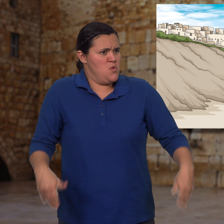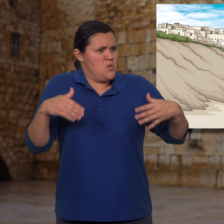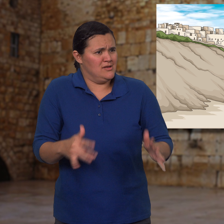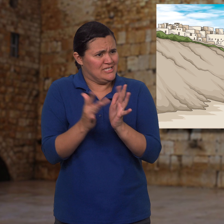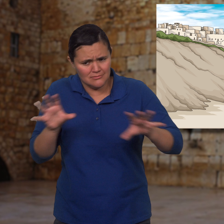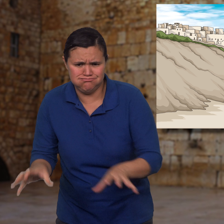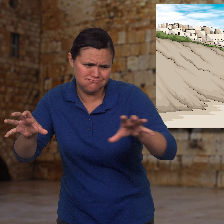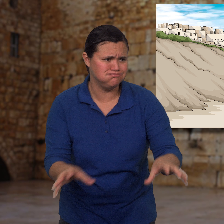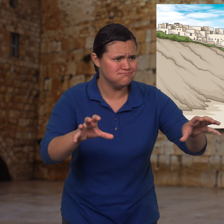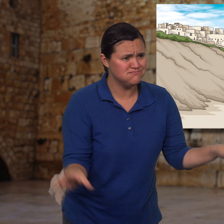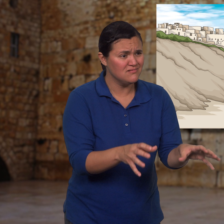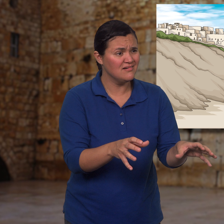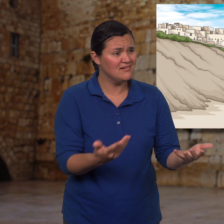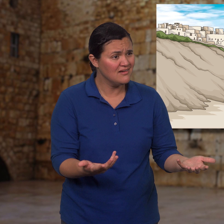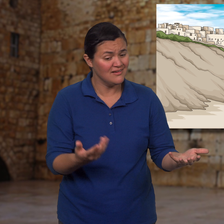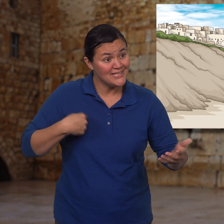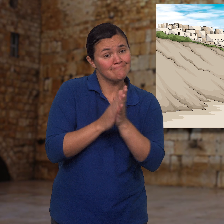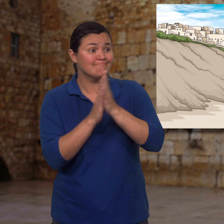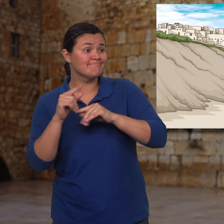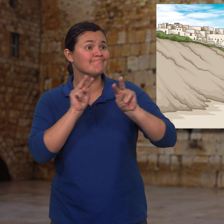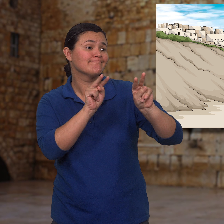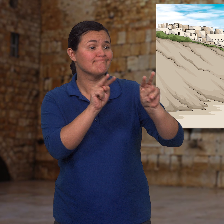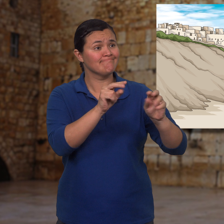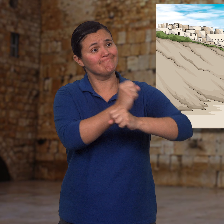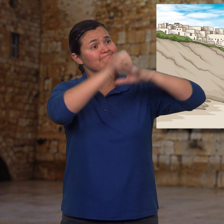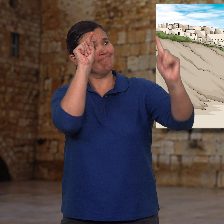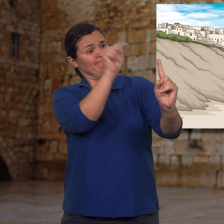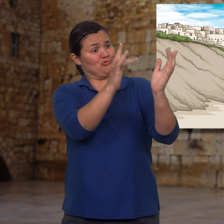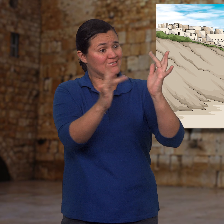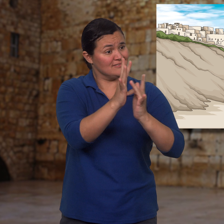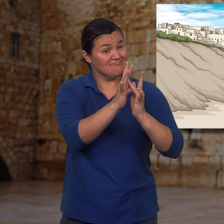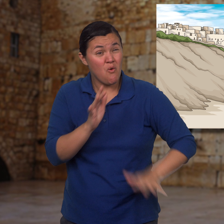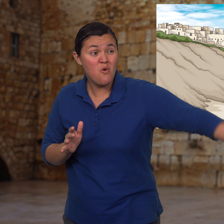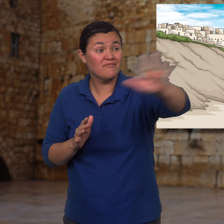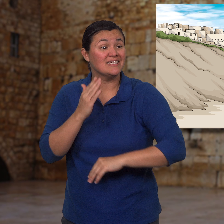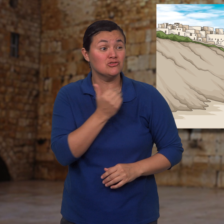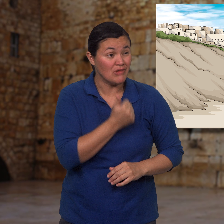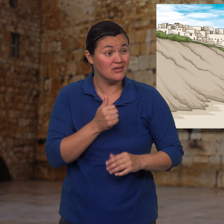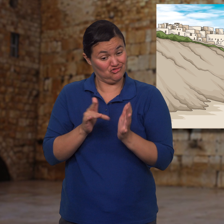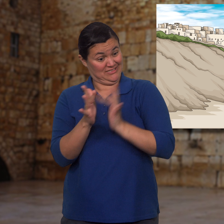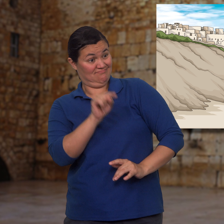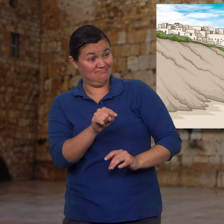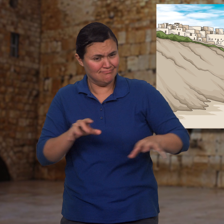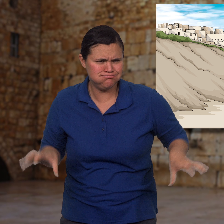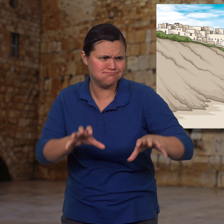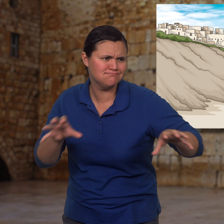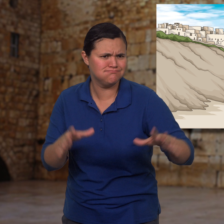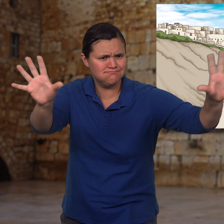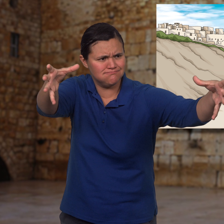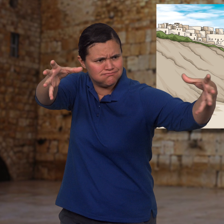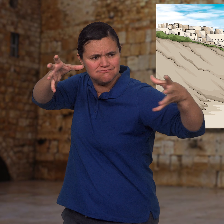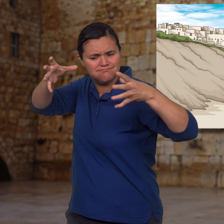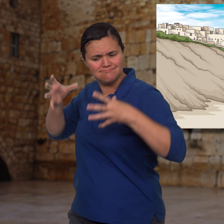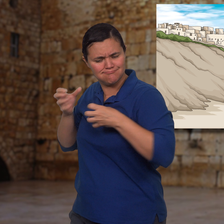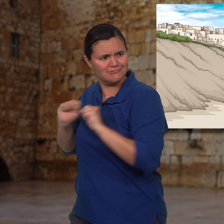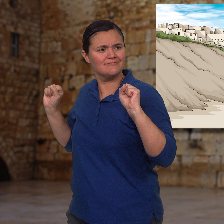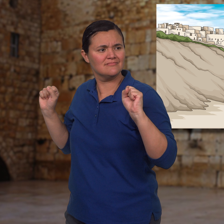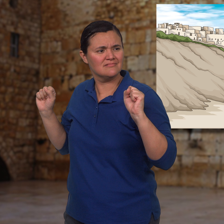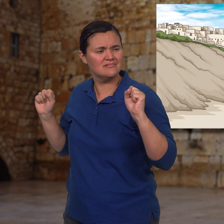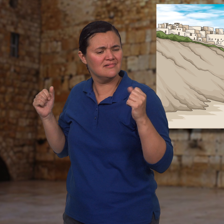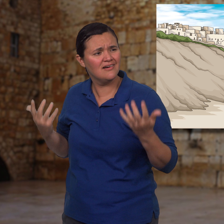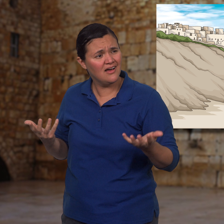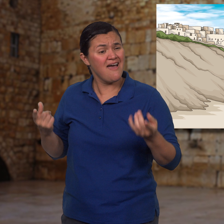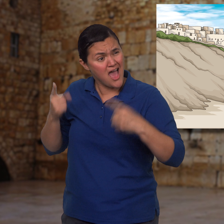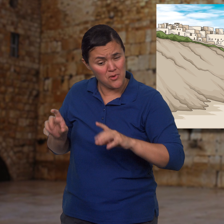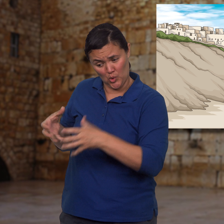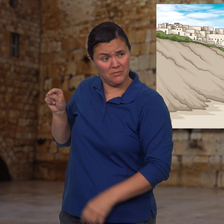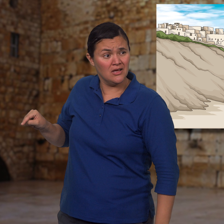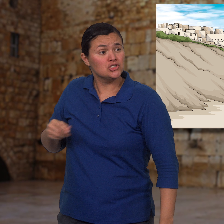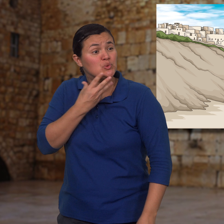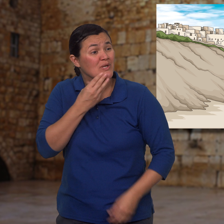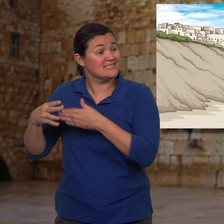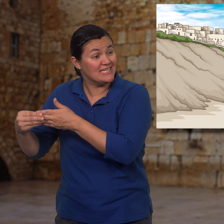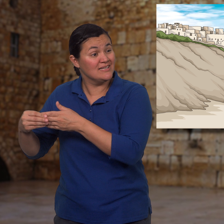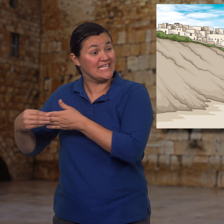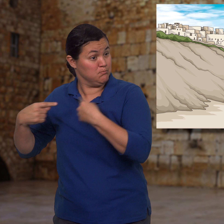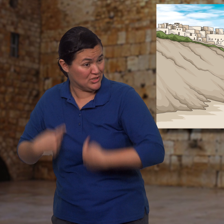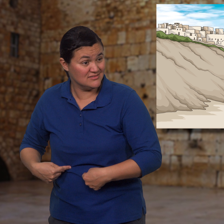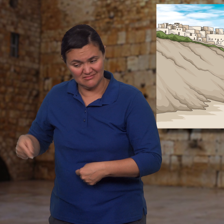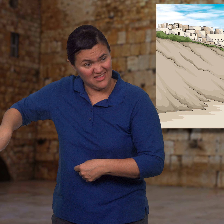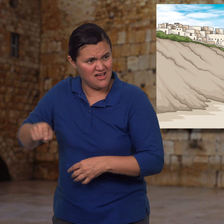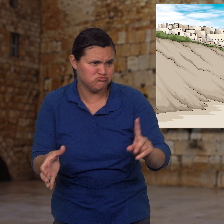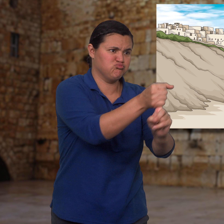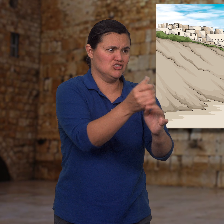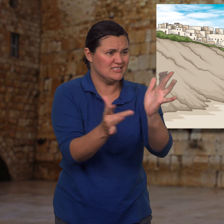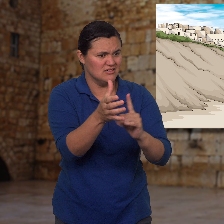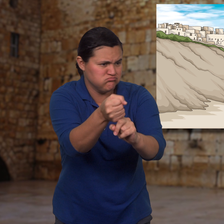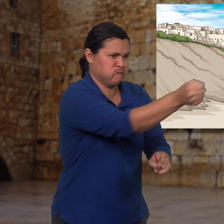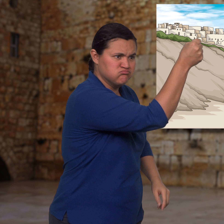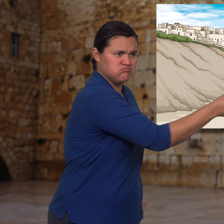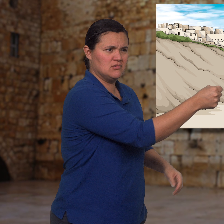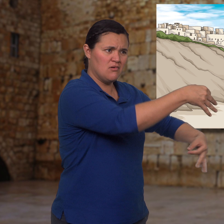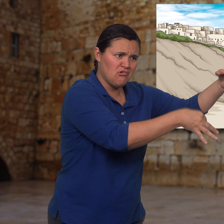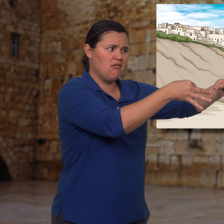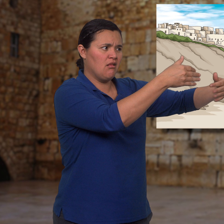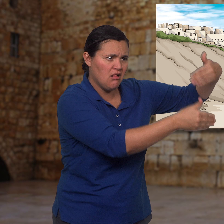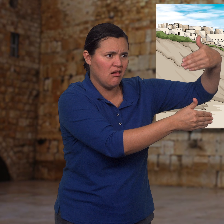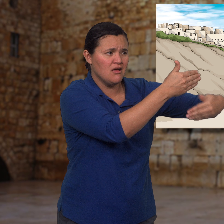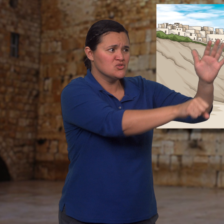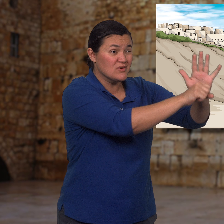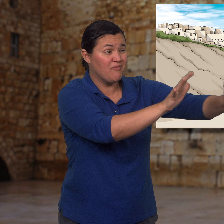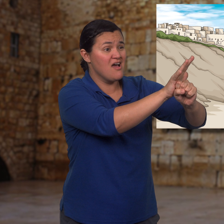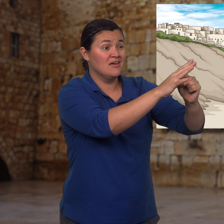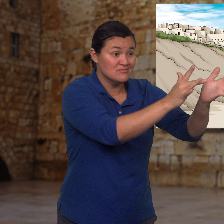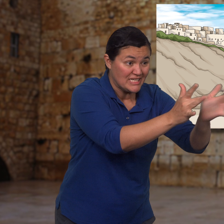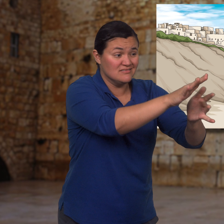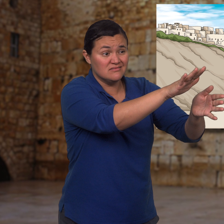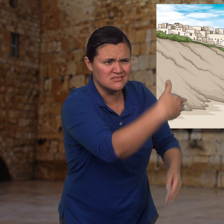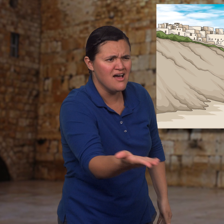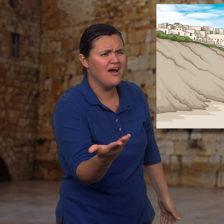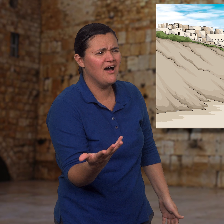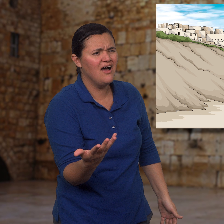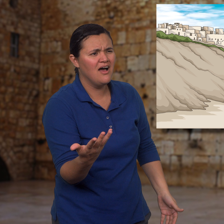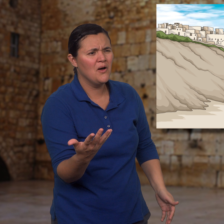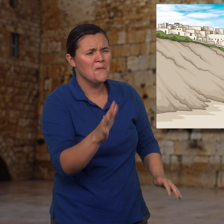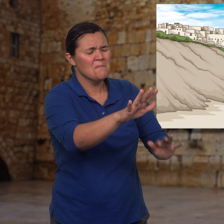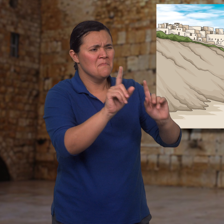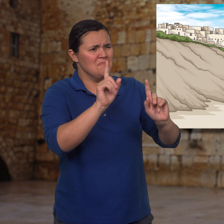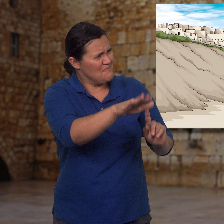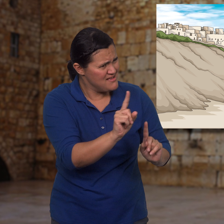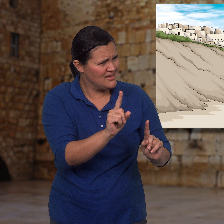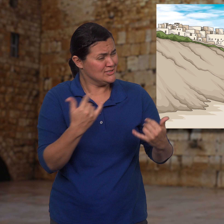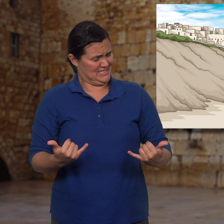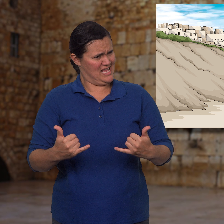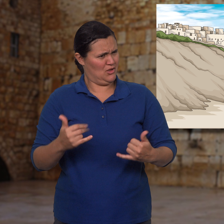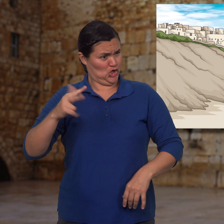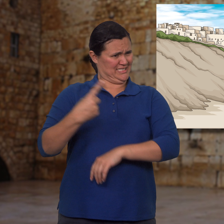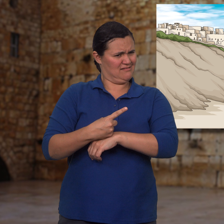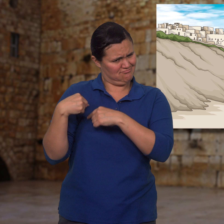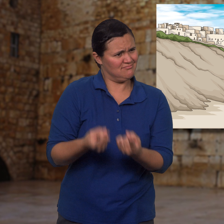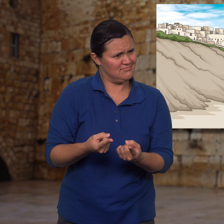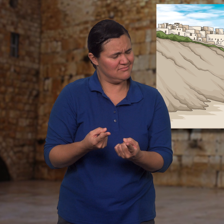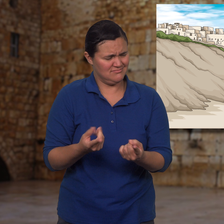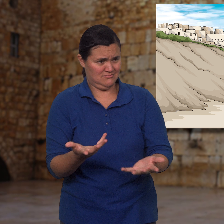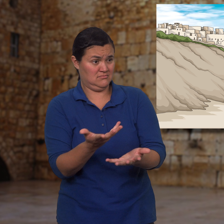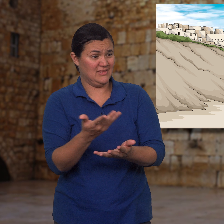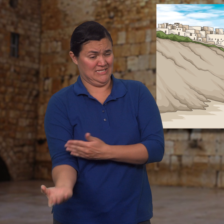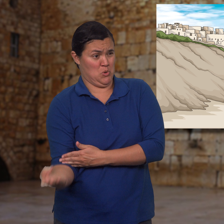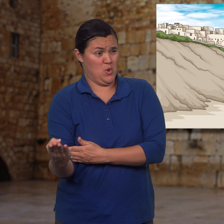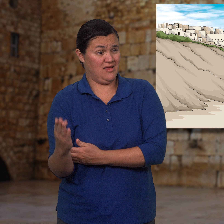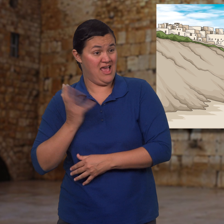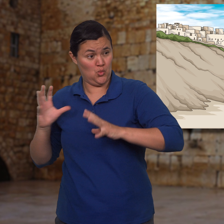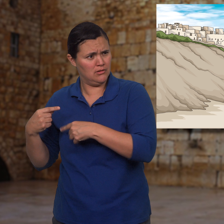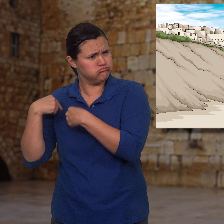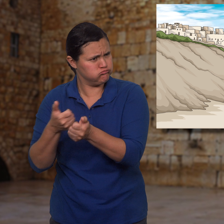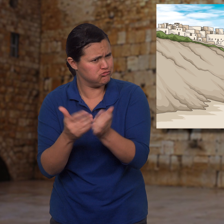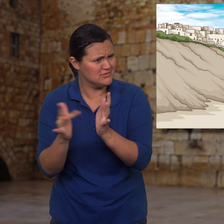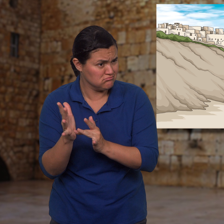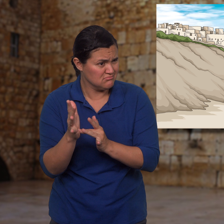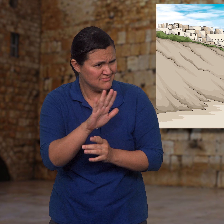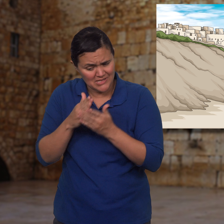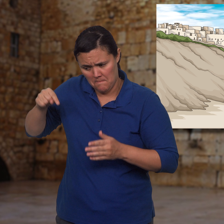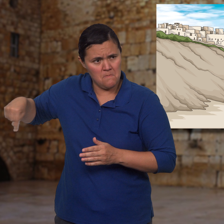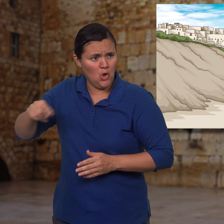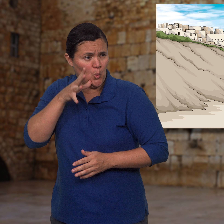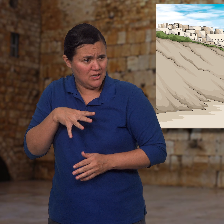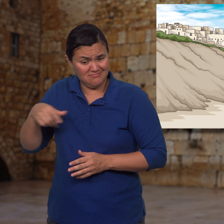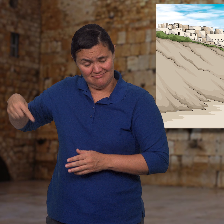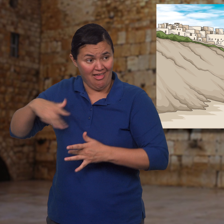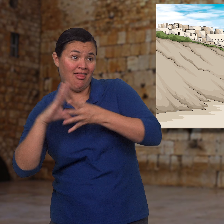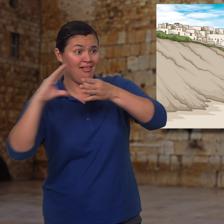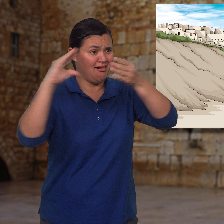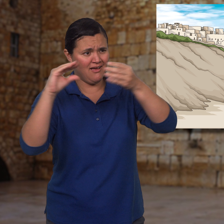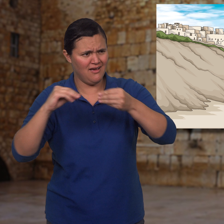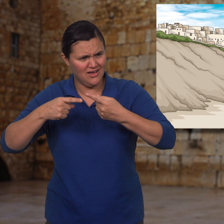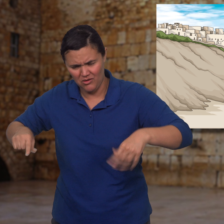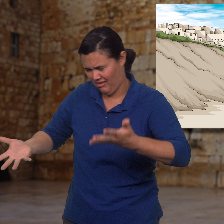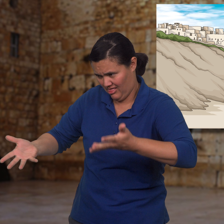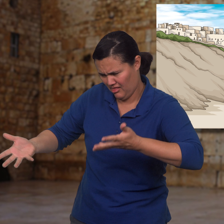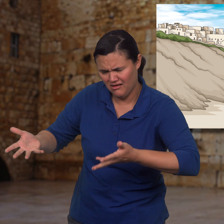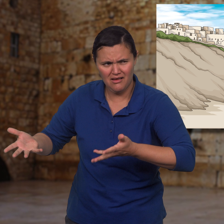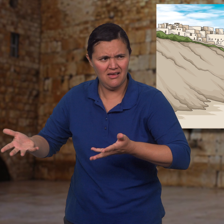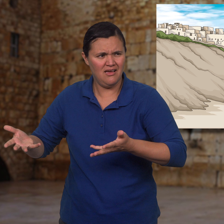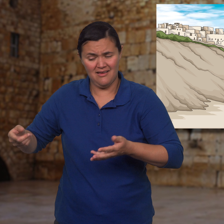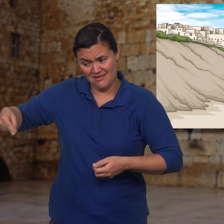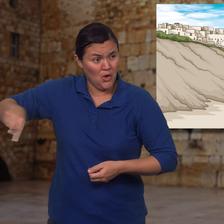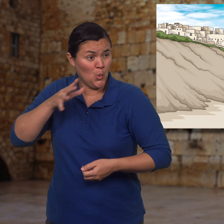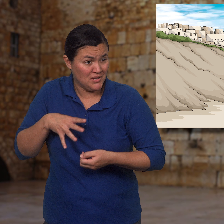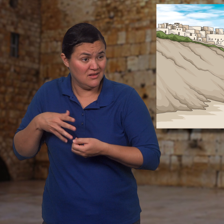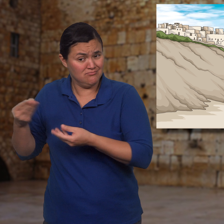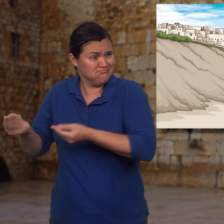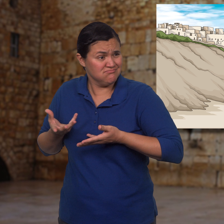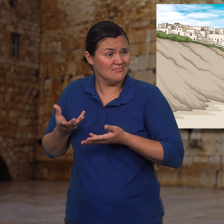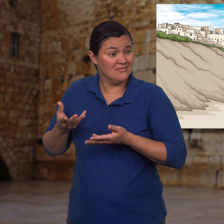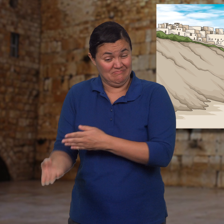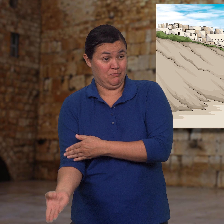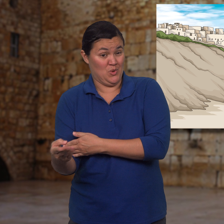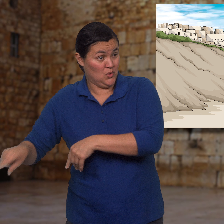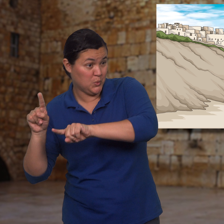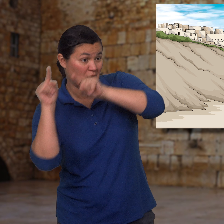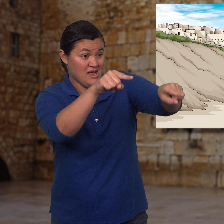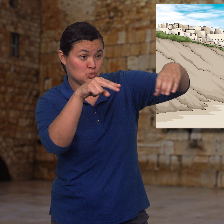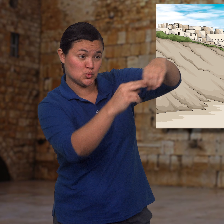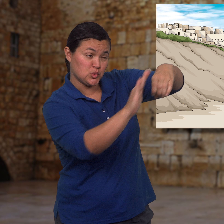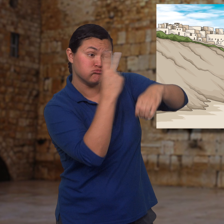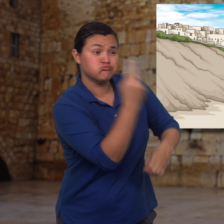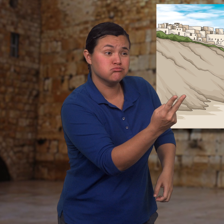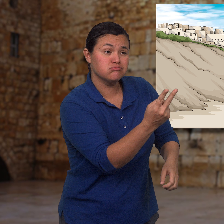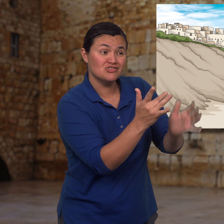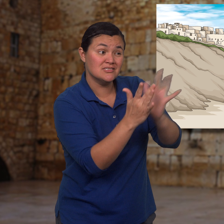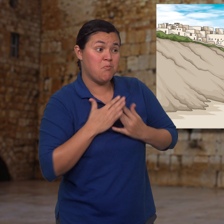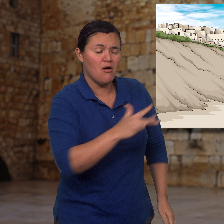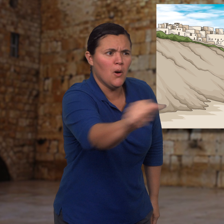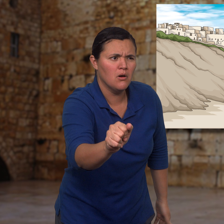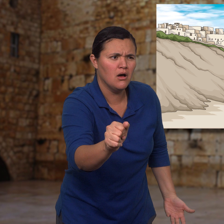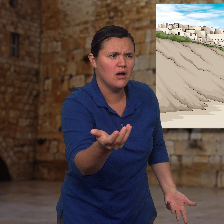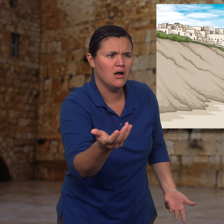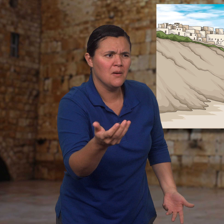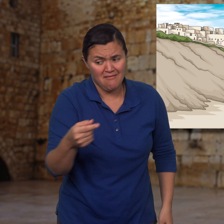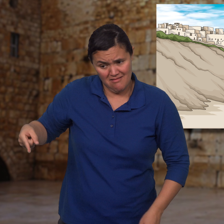But we were hoping He was the One who would redeem Israel. And besides all this, it is the third day since these things took place. Furthermore, some of our women astounded us. They were at the tomb early this morning, but they did not find His body.